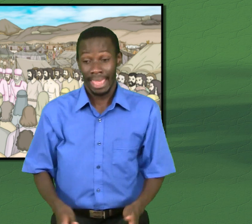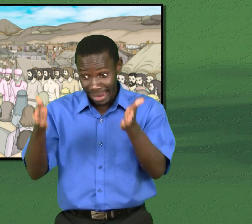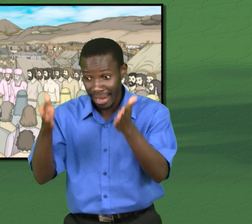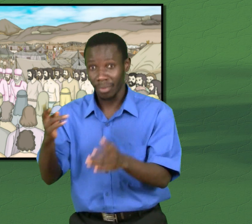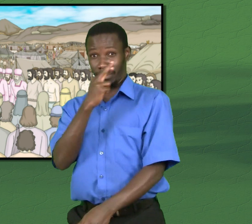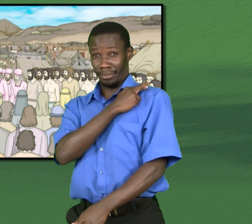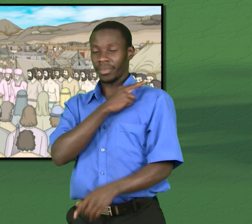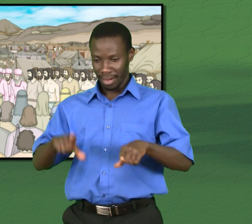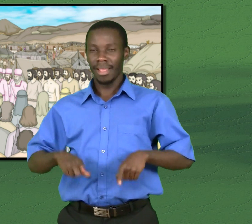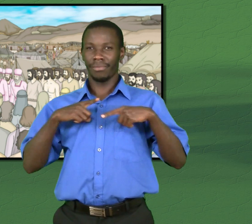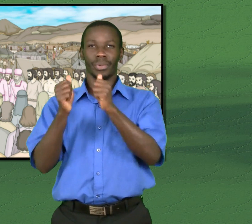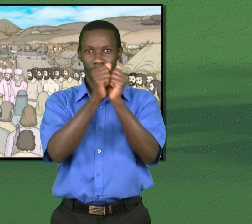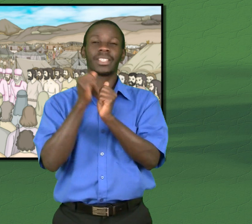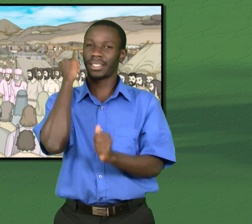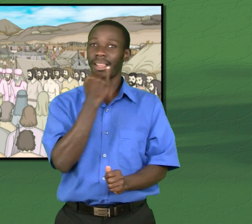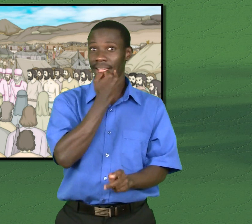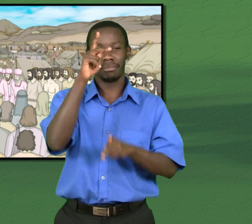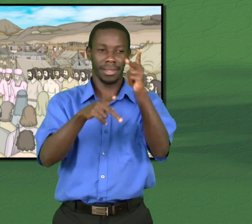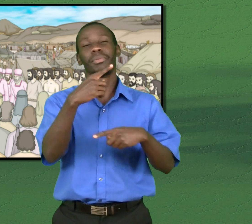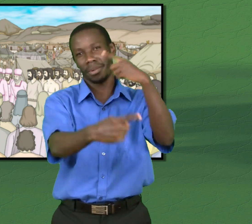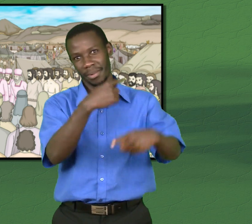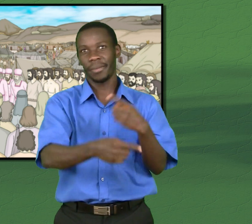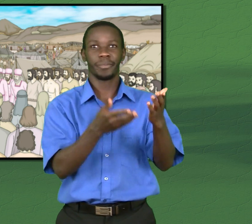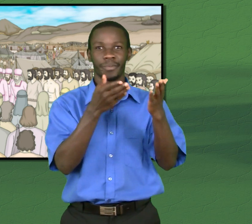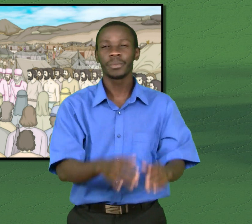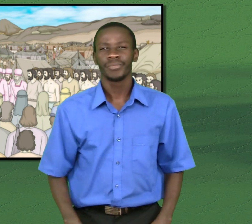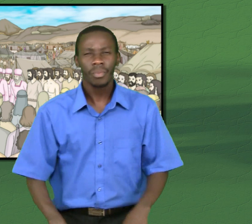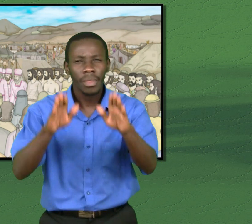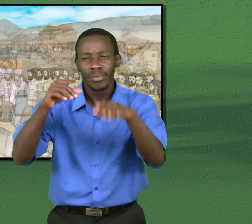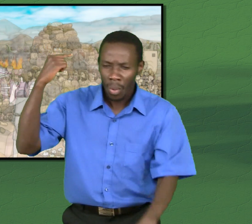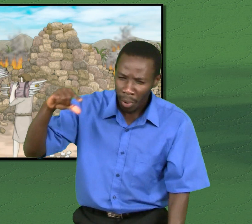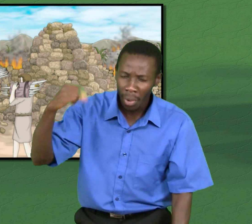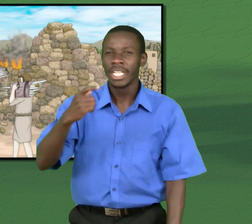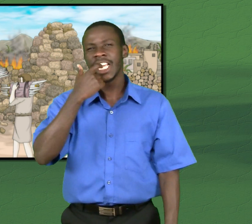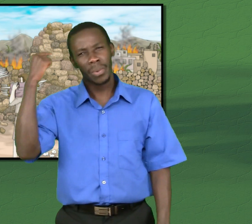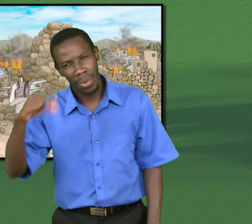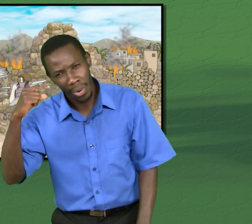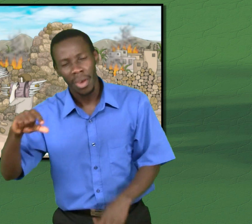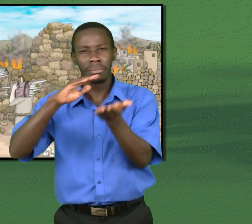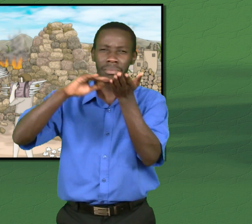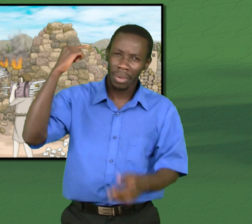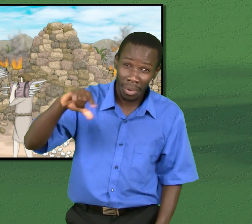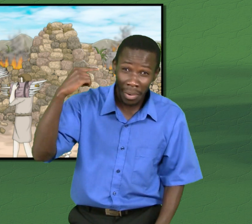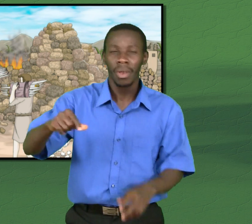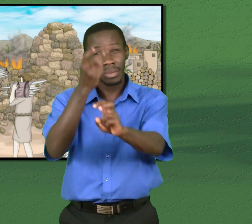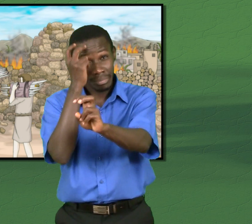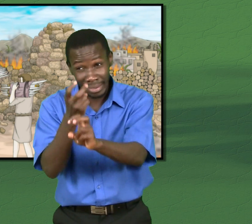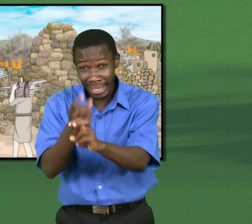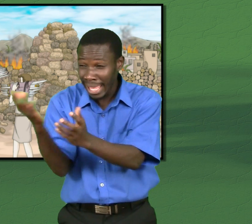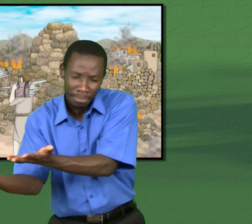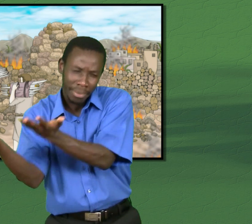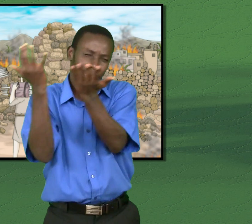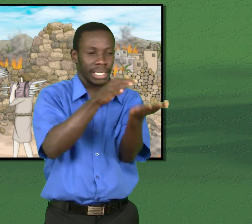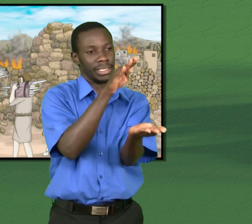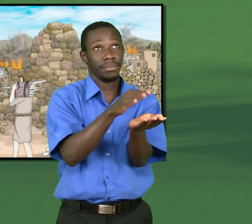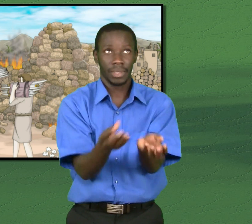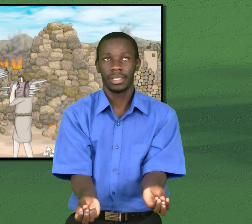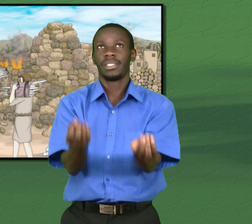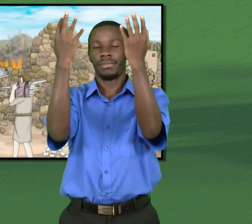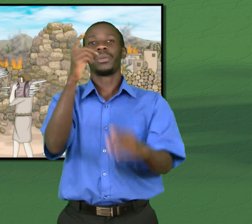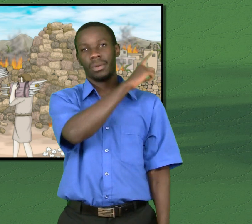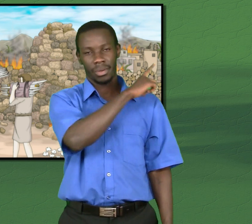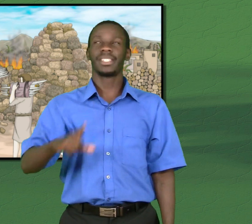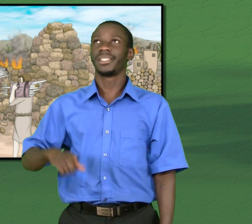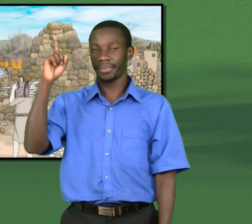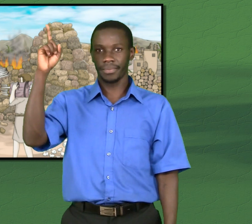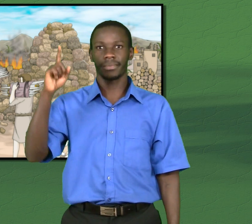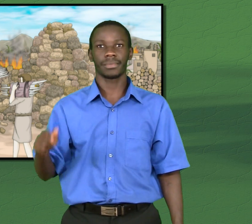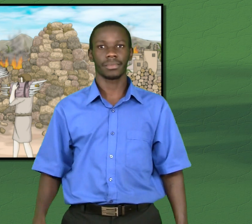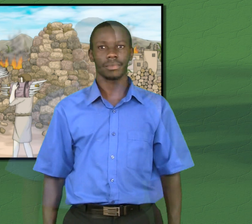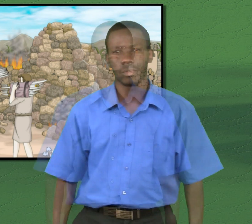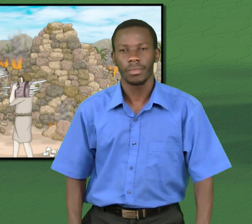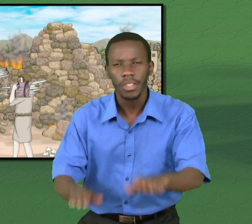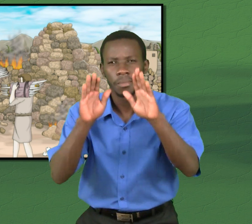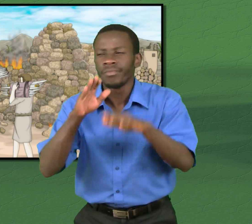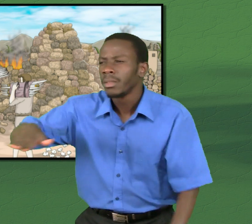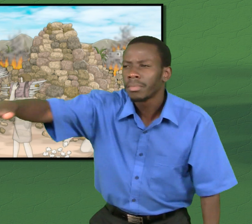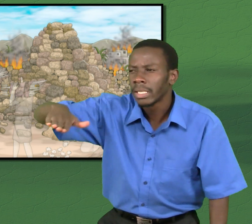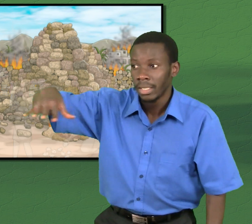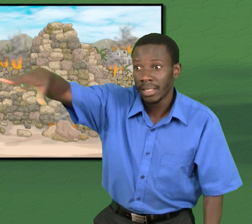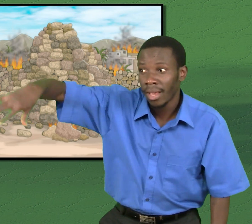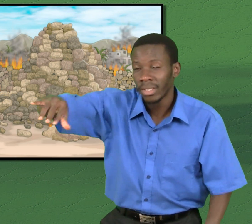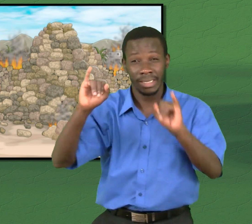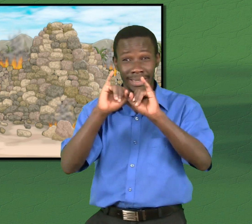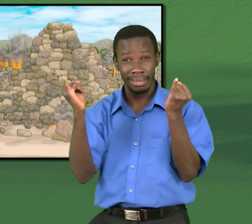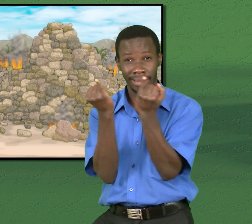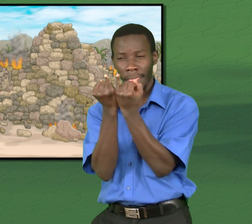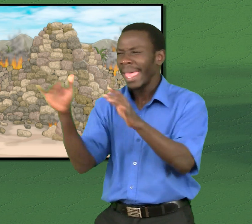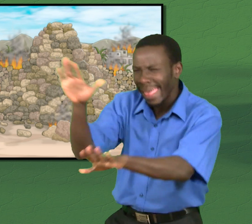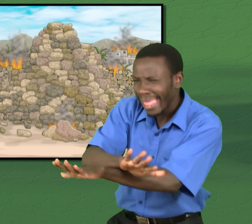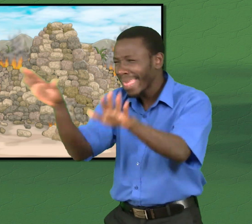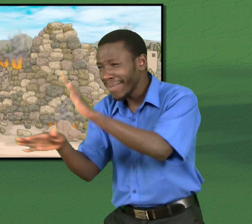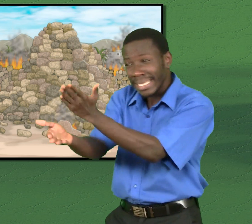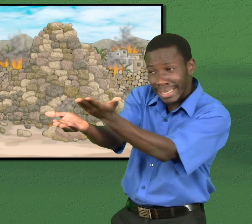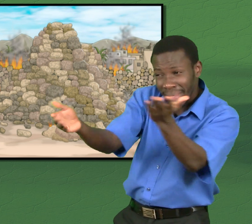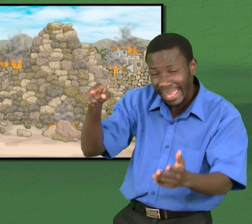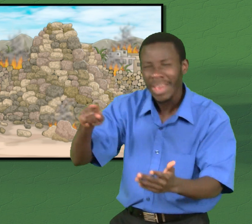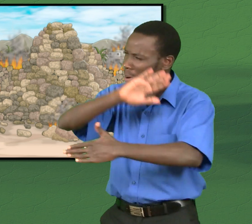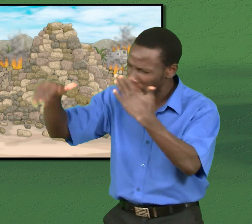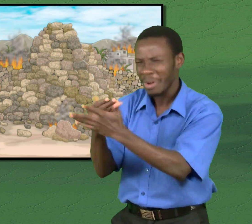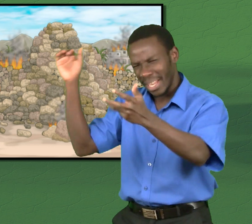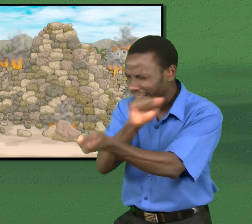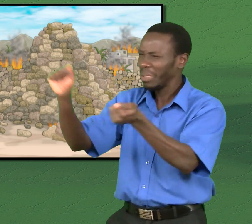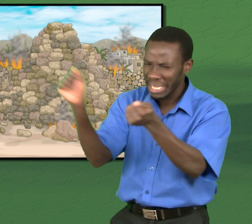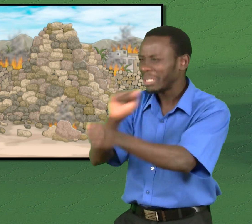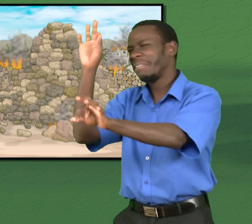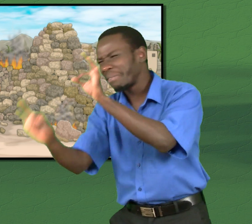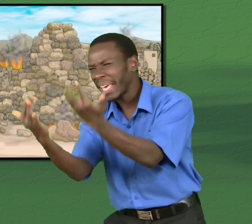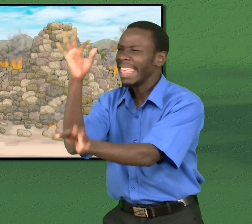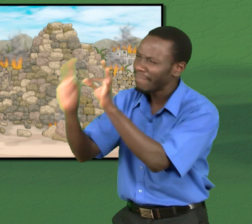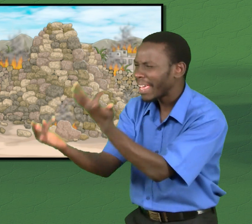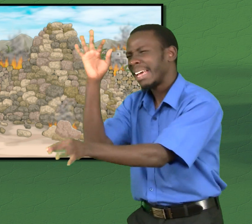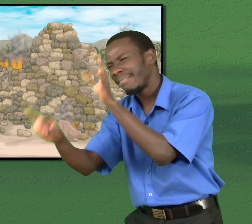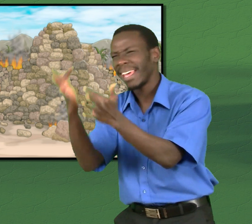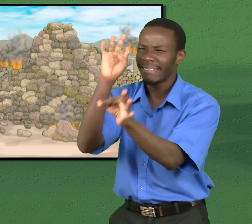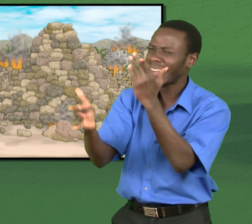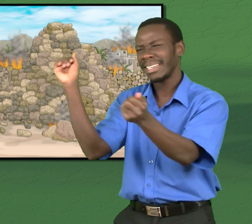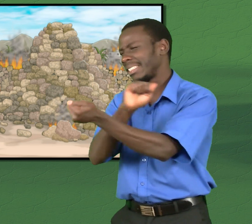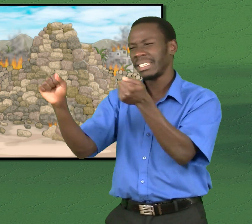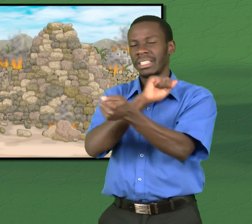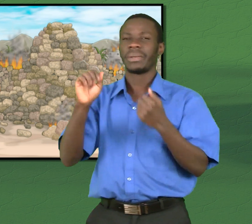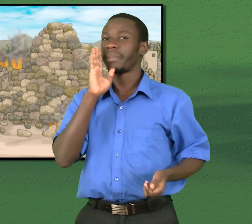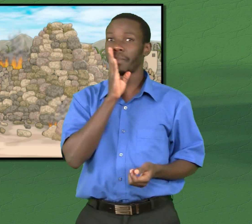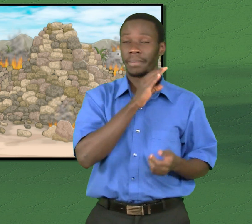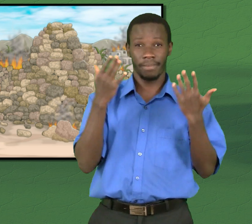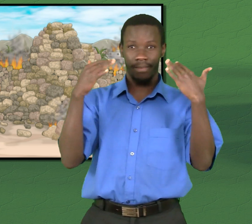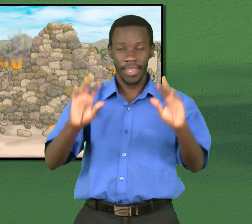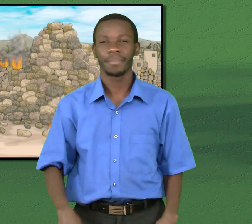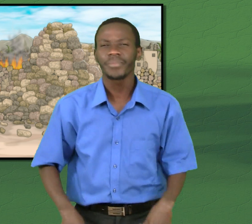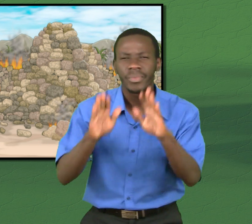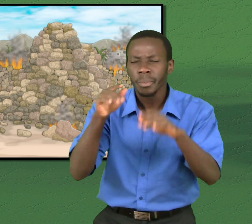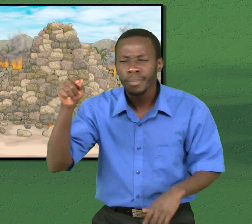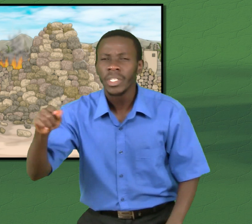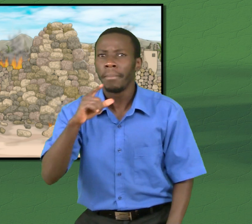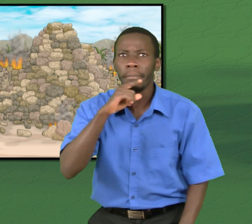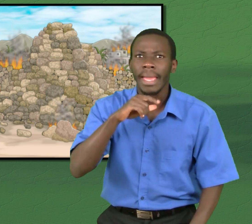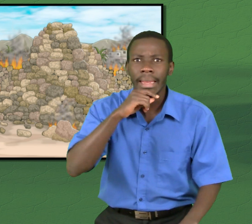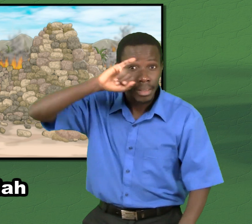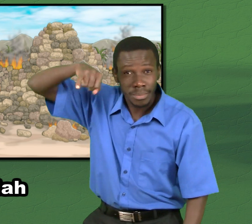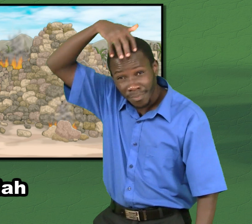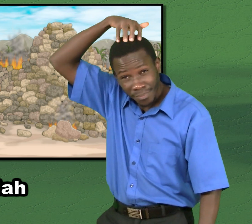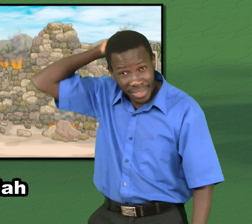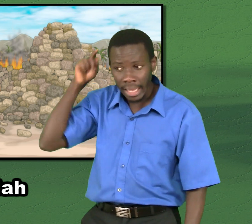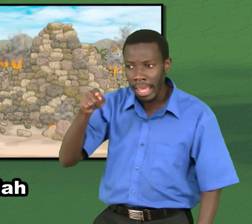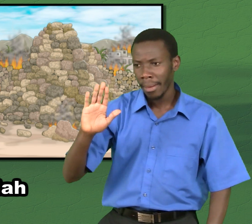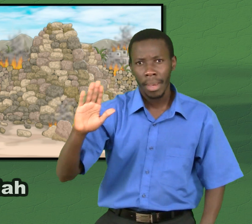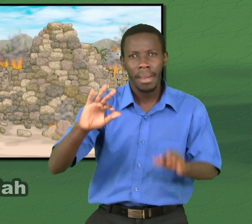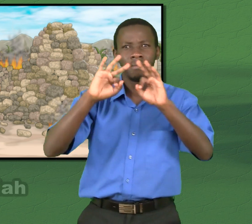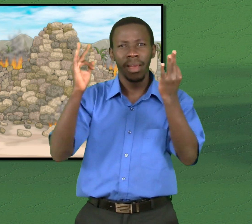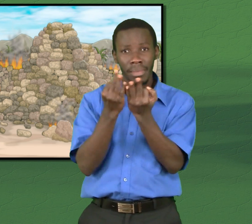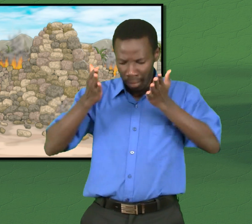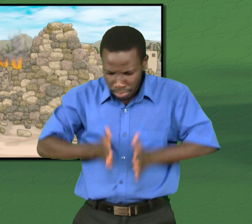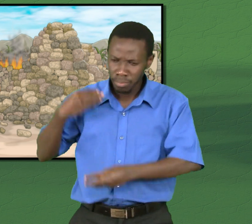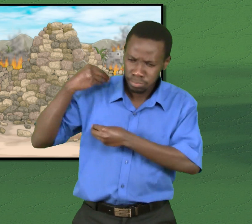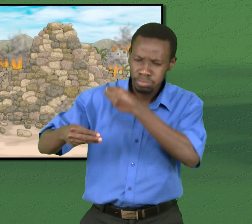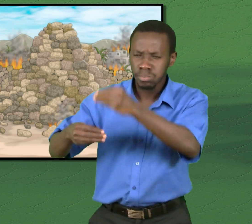at the cost of his firstborn he will lay its foundations; at the cost of his youngest he will set up its gates.” So the LORD was with Joshua, and his fame spread throughout the land. The Israelites, however, acted unfaithfully regarding the things devoted to destruction.